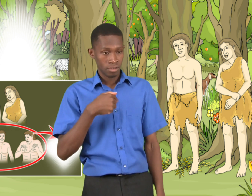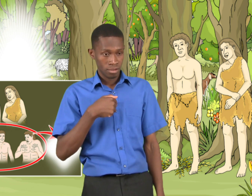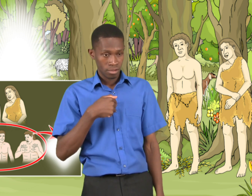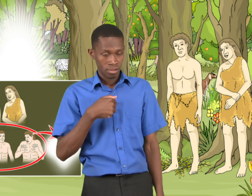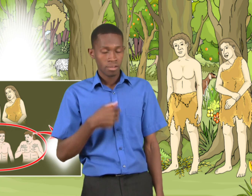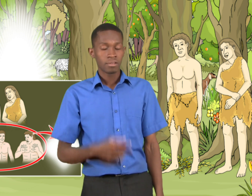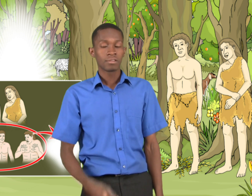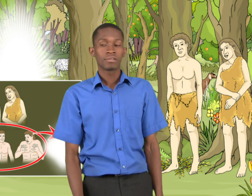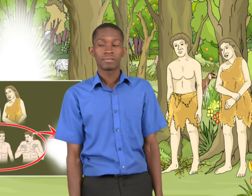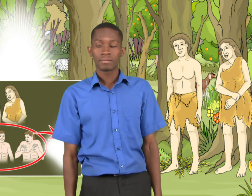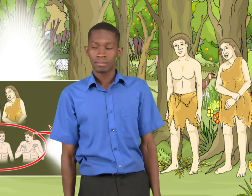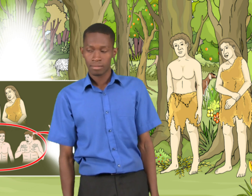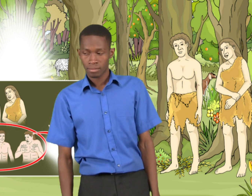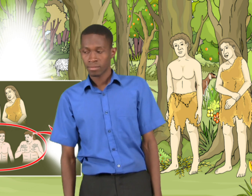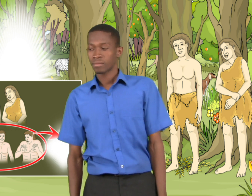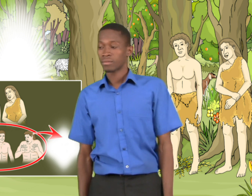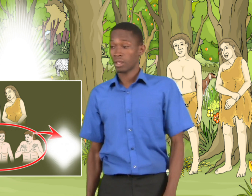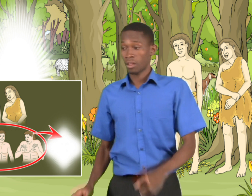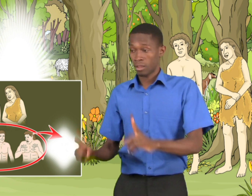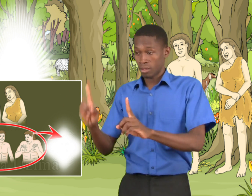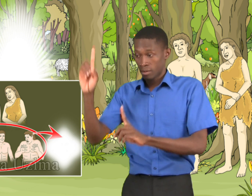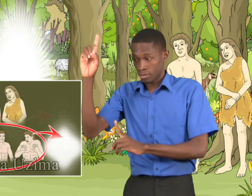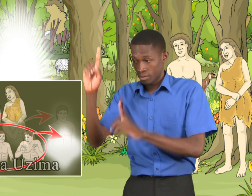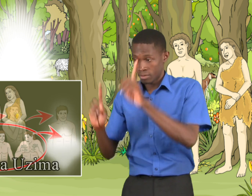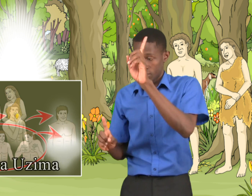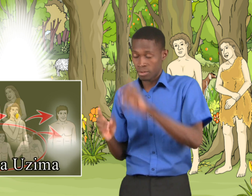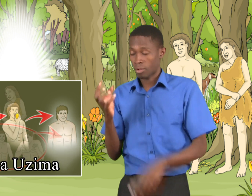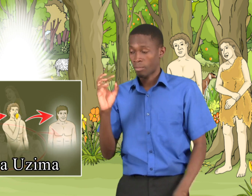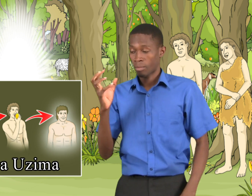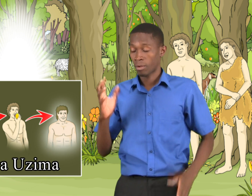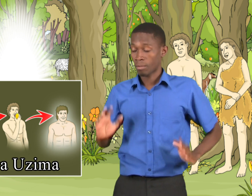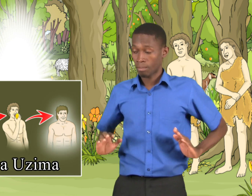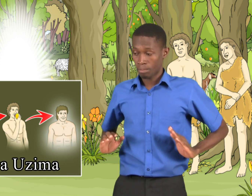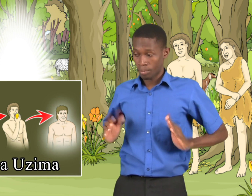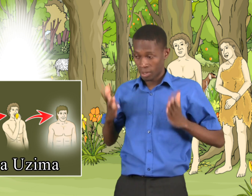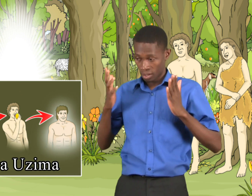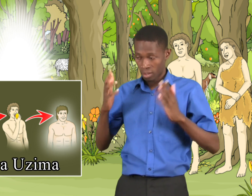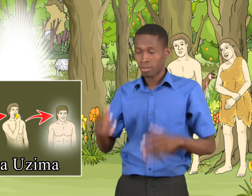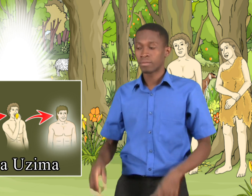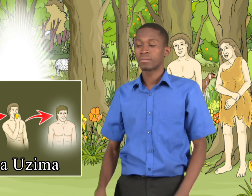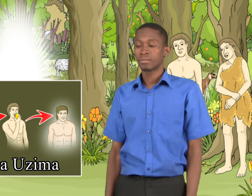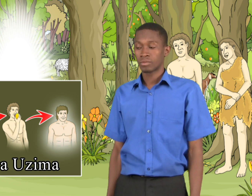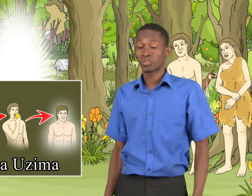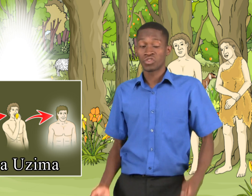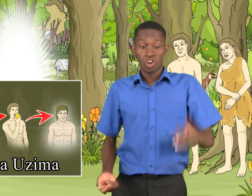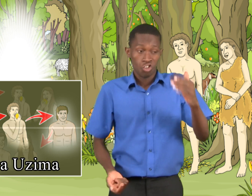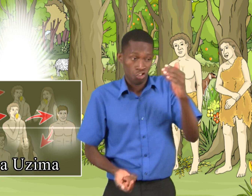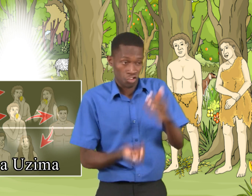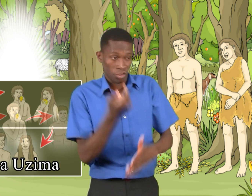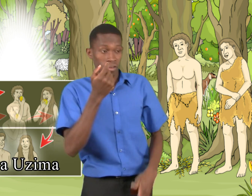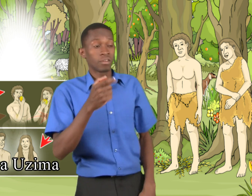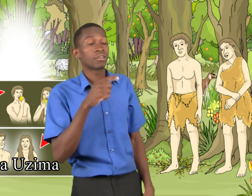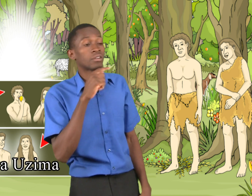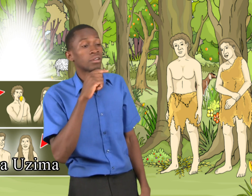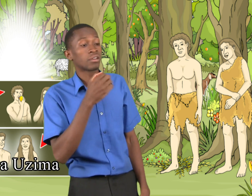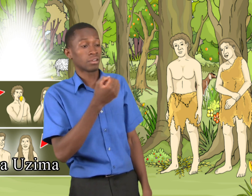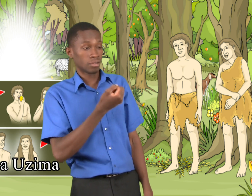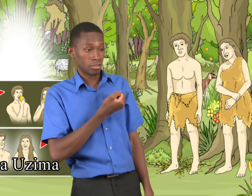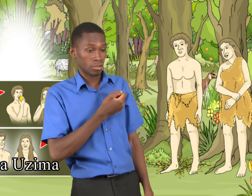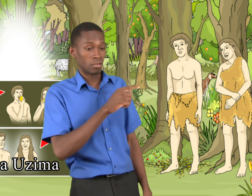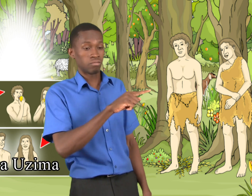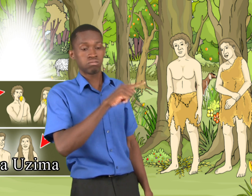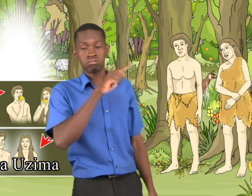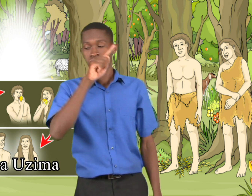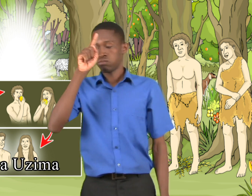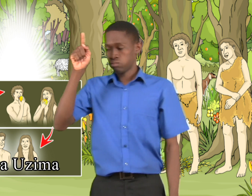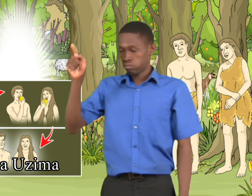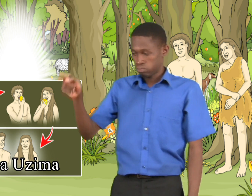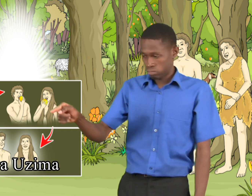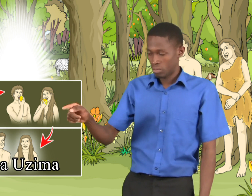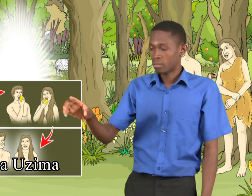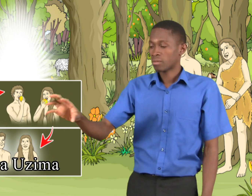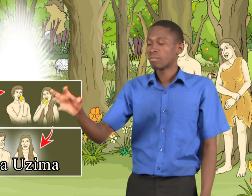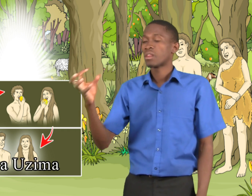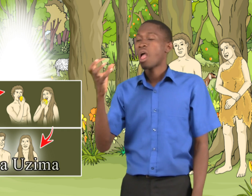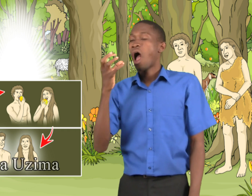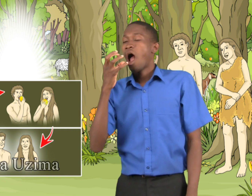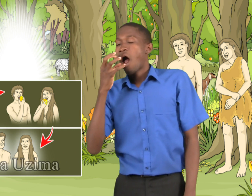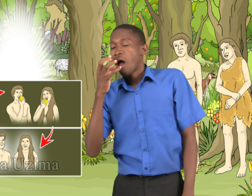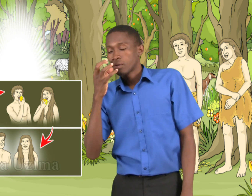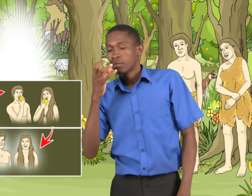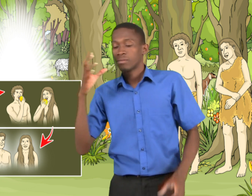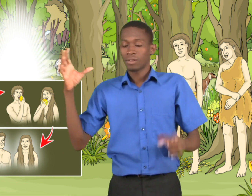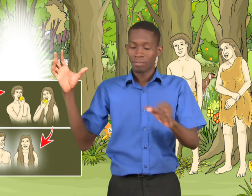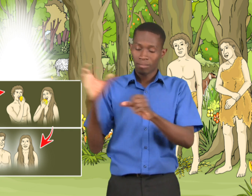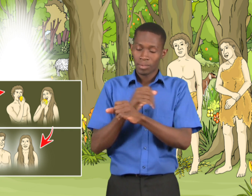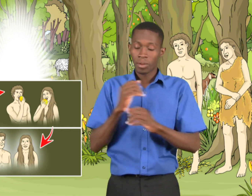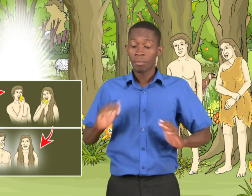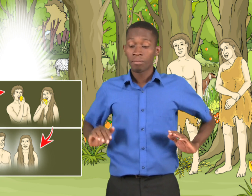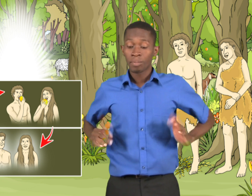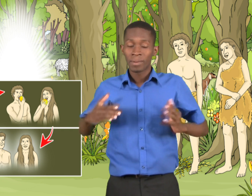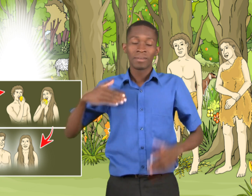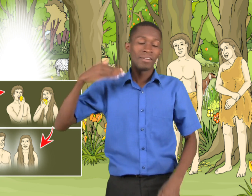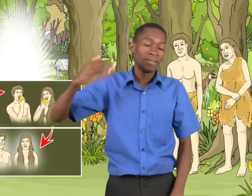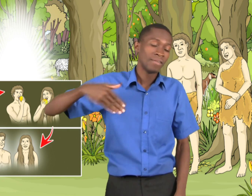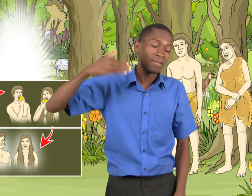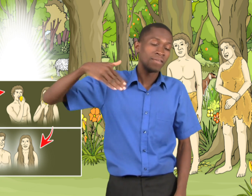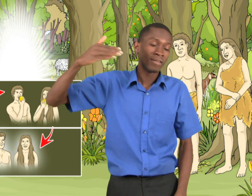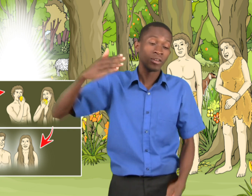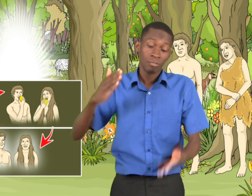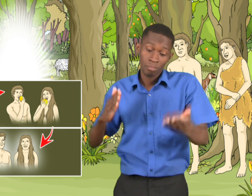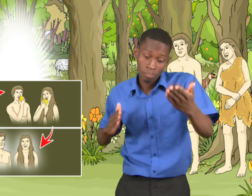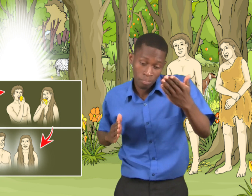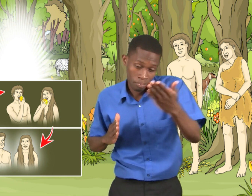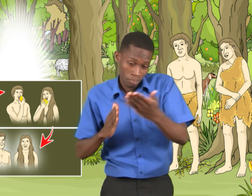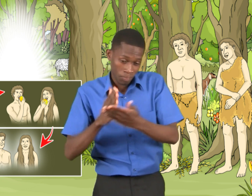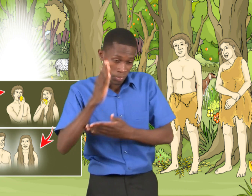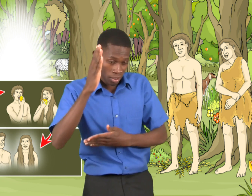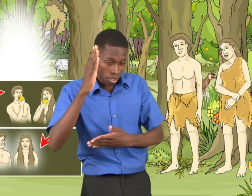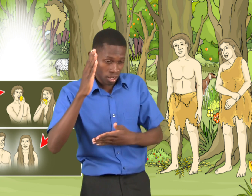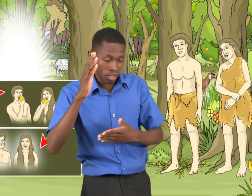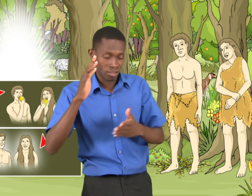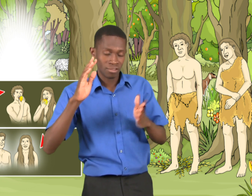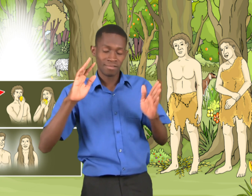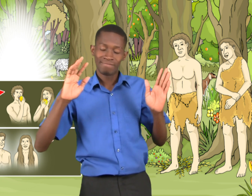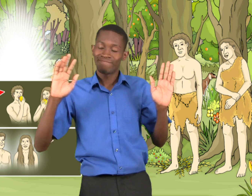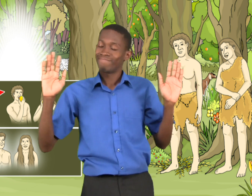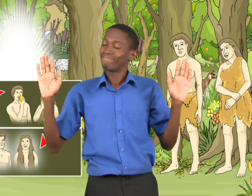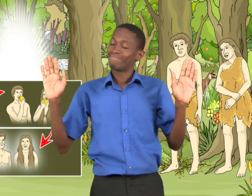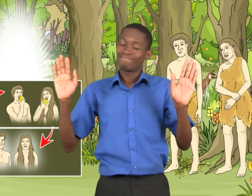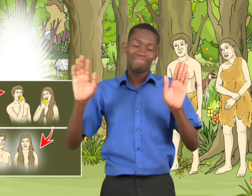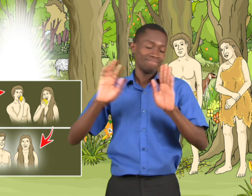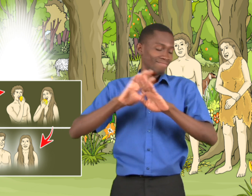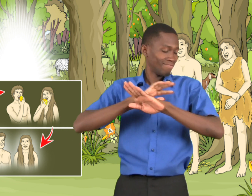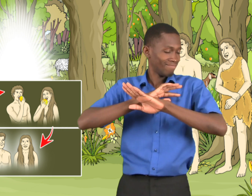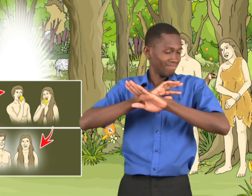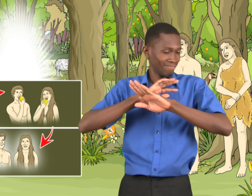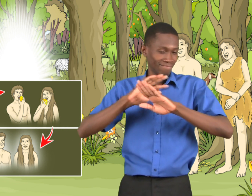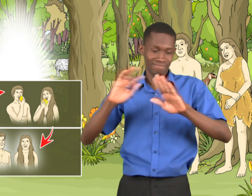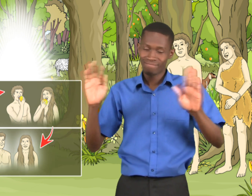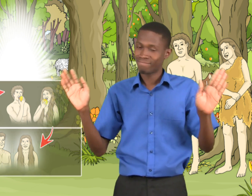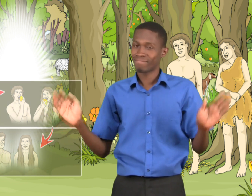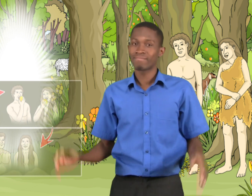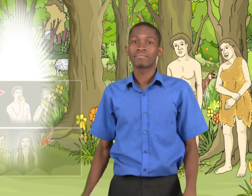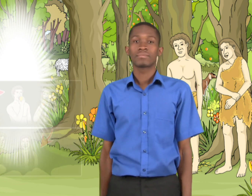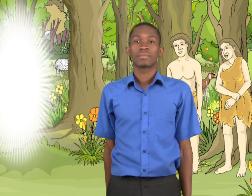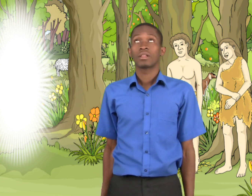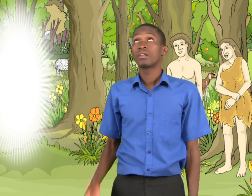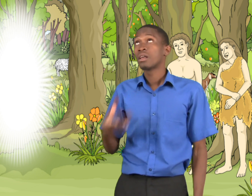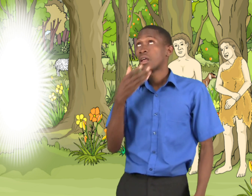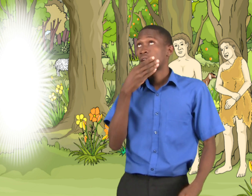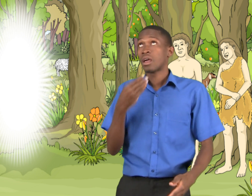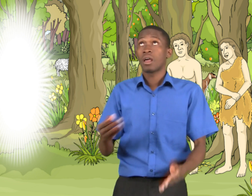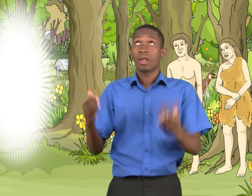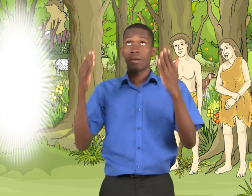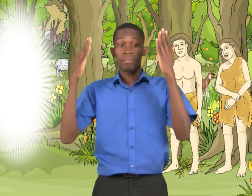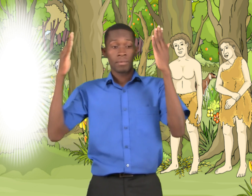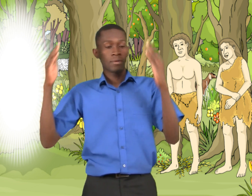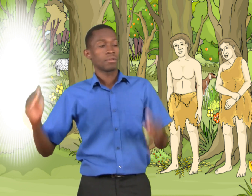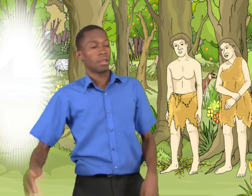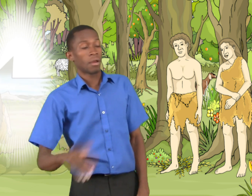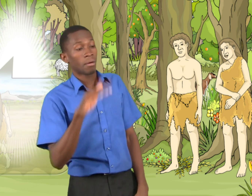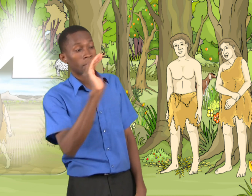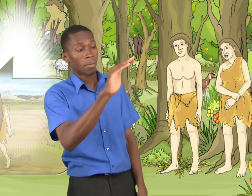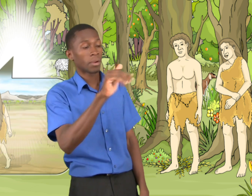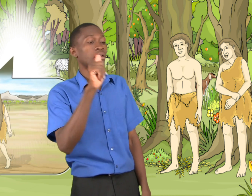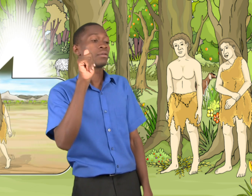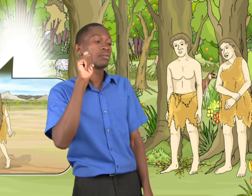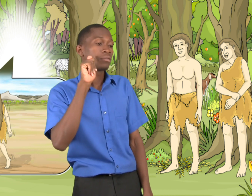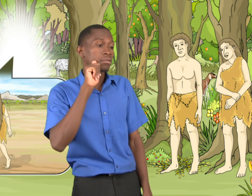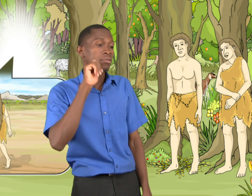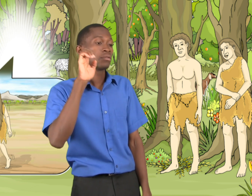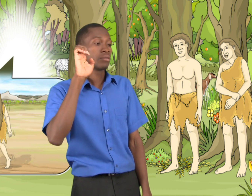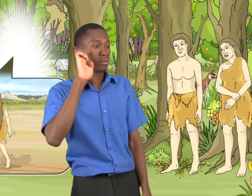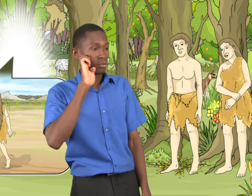And now, lest he reach out his hand and take also from the tree of life, and eat, and live forever...”